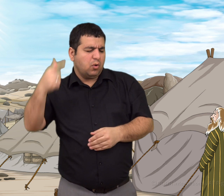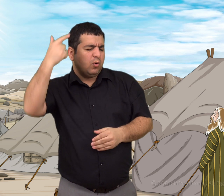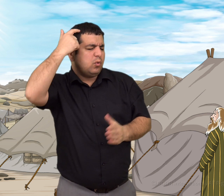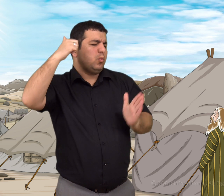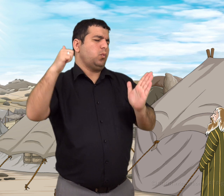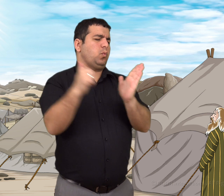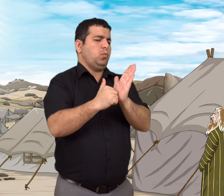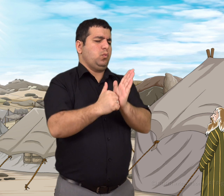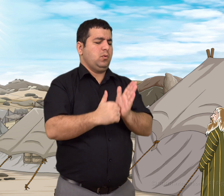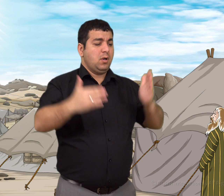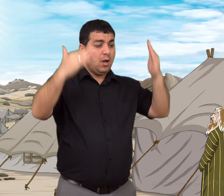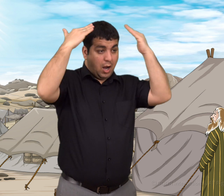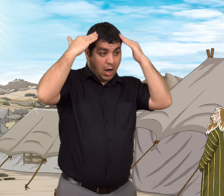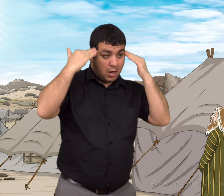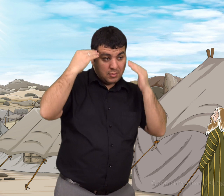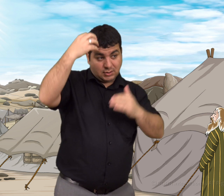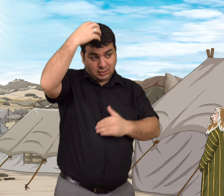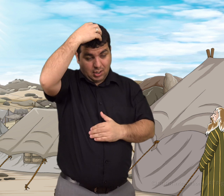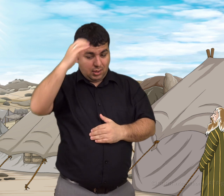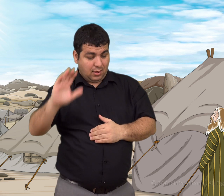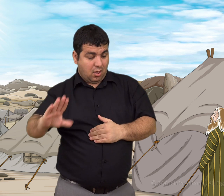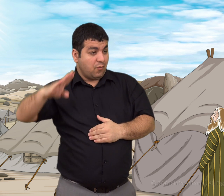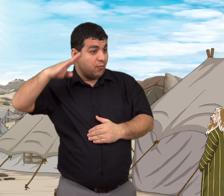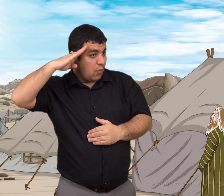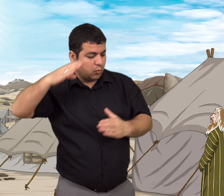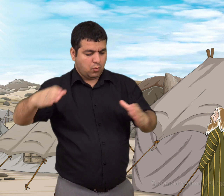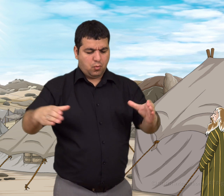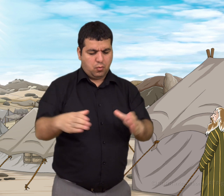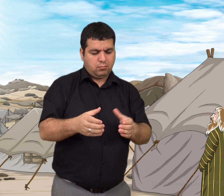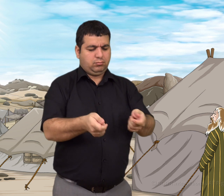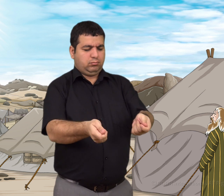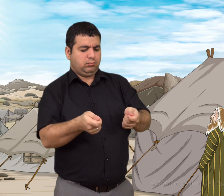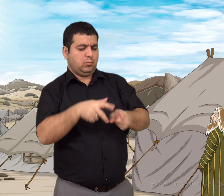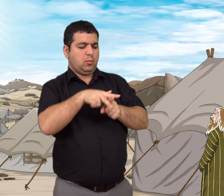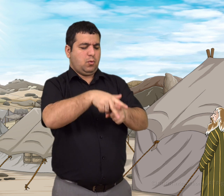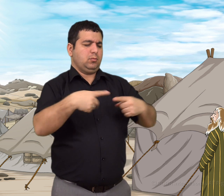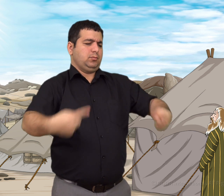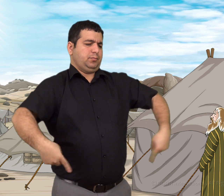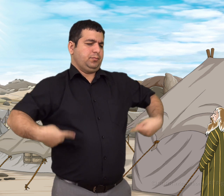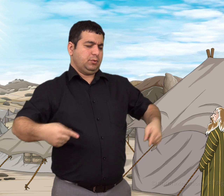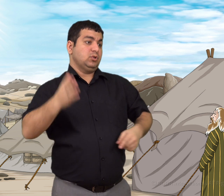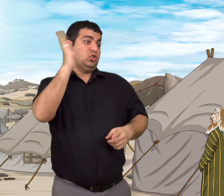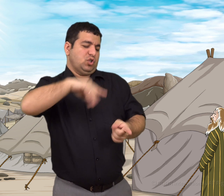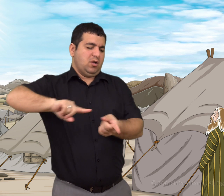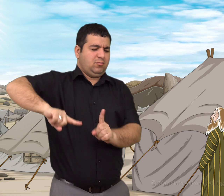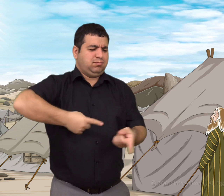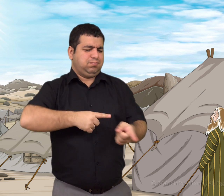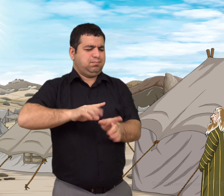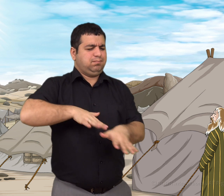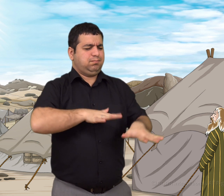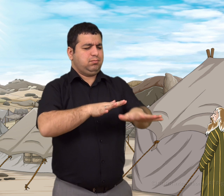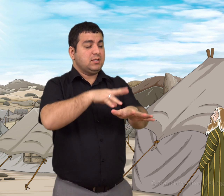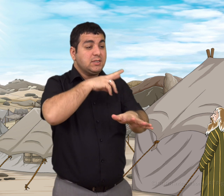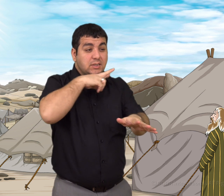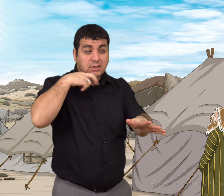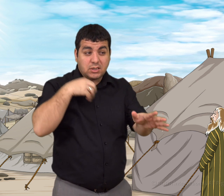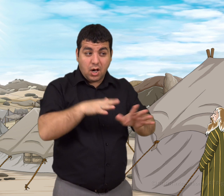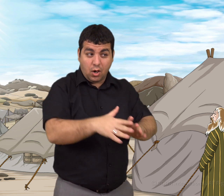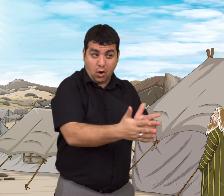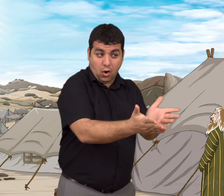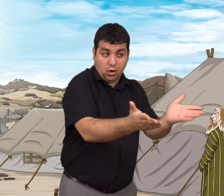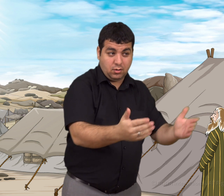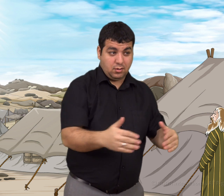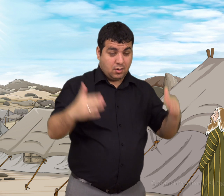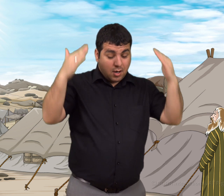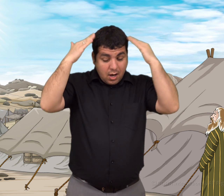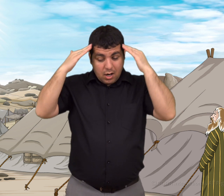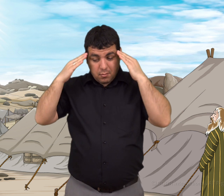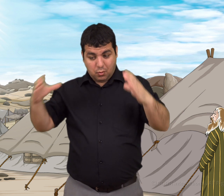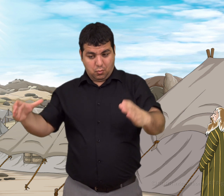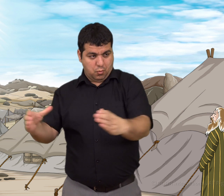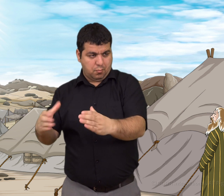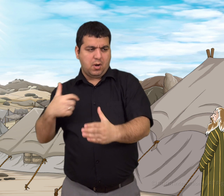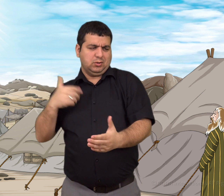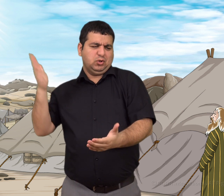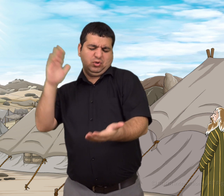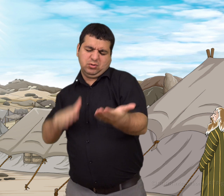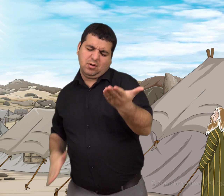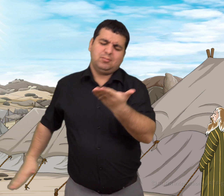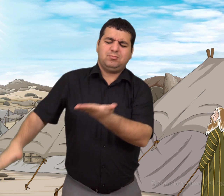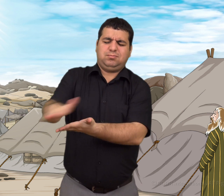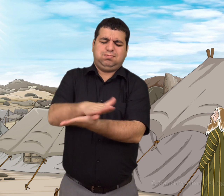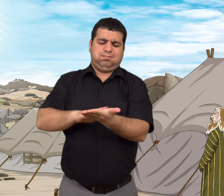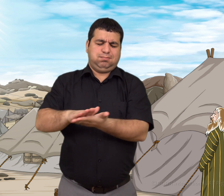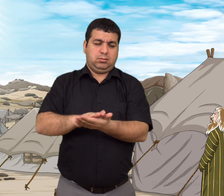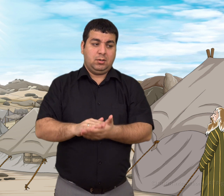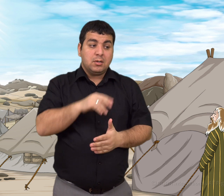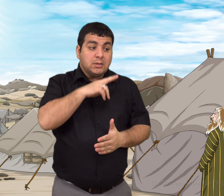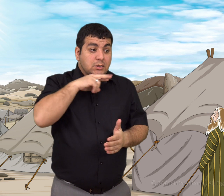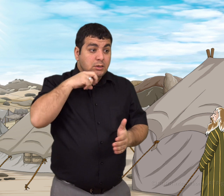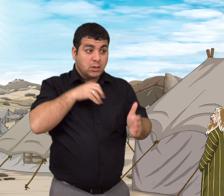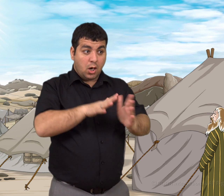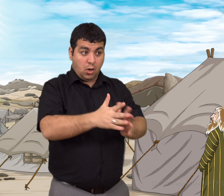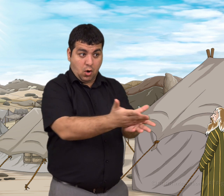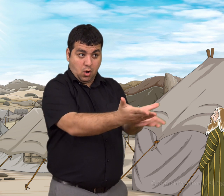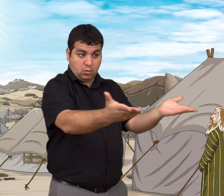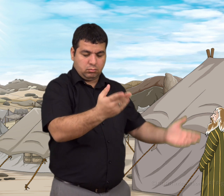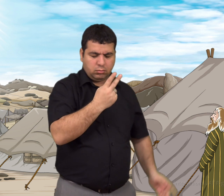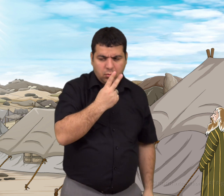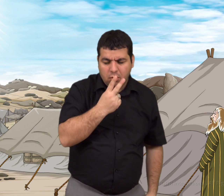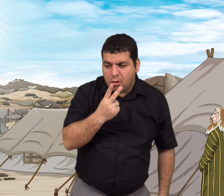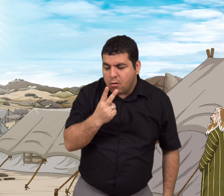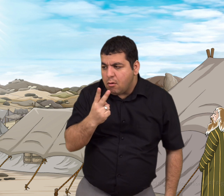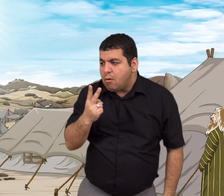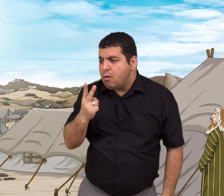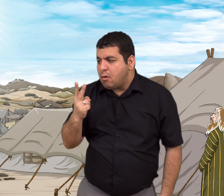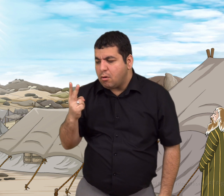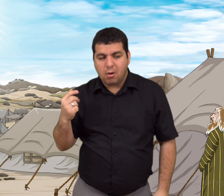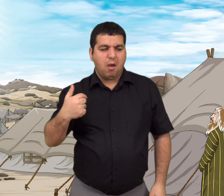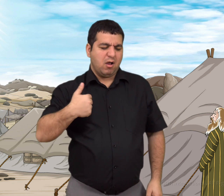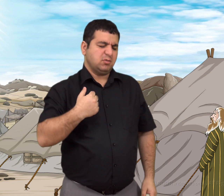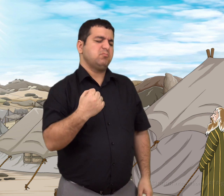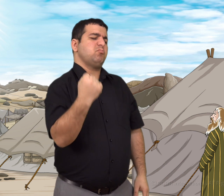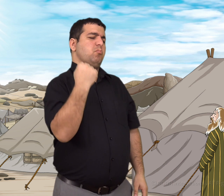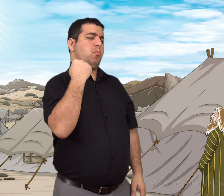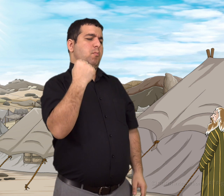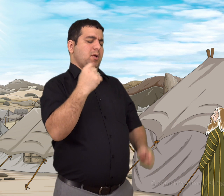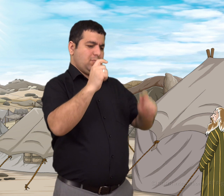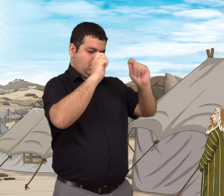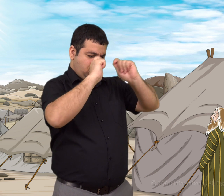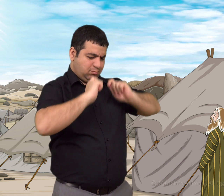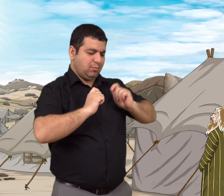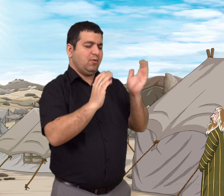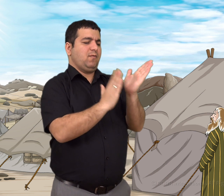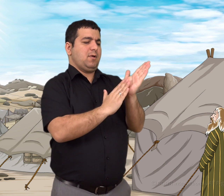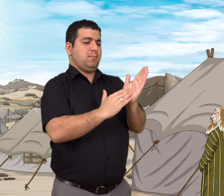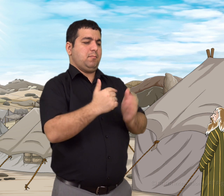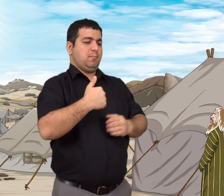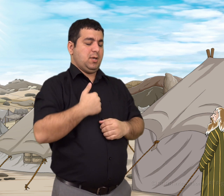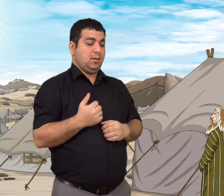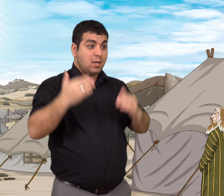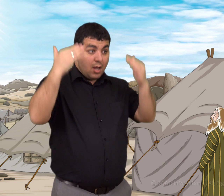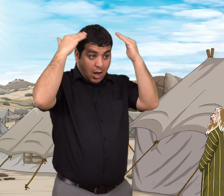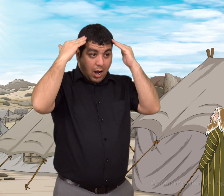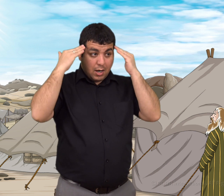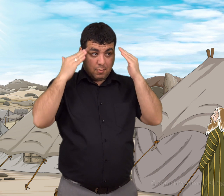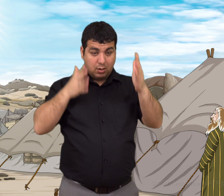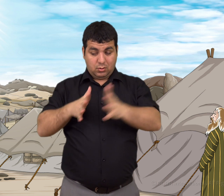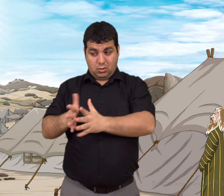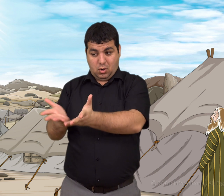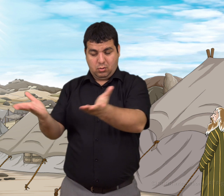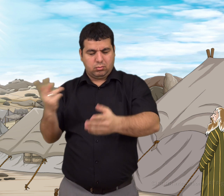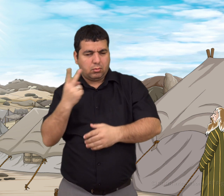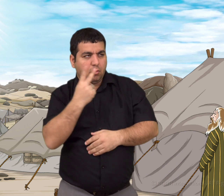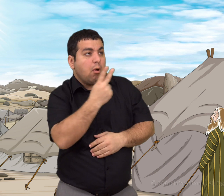the wilderness has boxed them in.’ And I will harden Pharaoh’s heart so that he will pursue them.